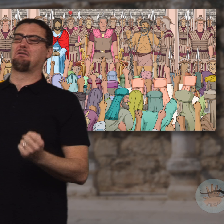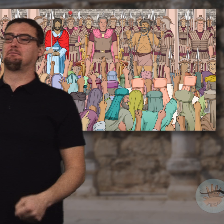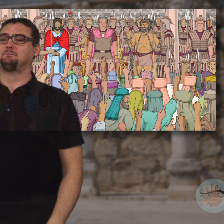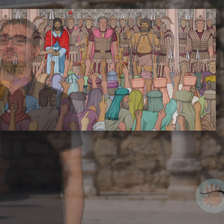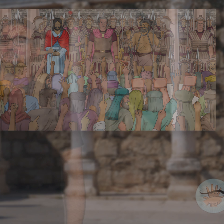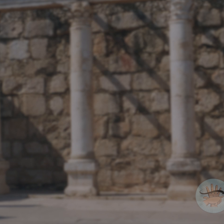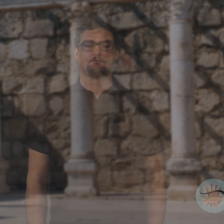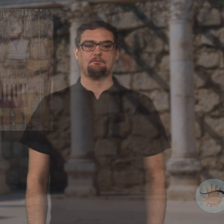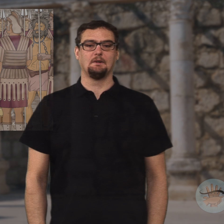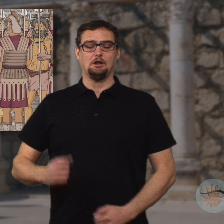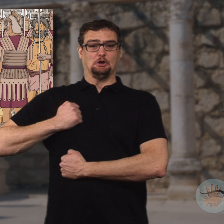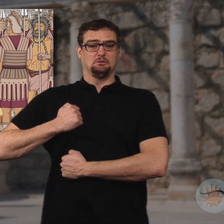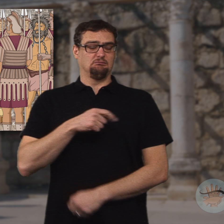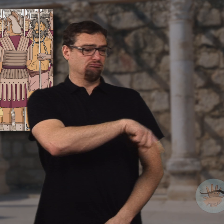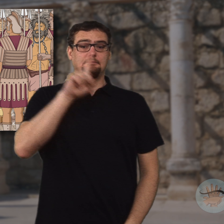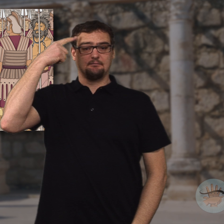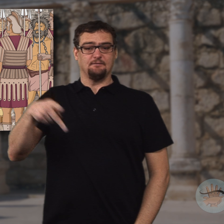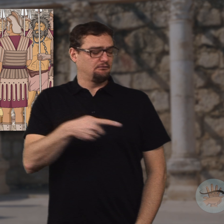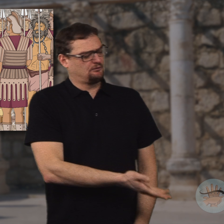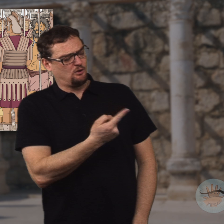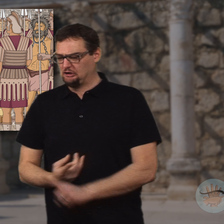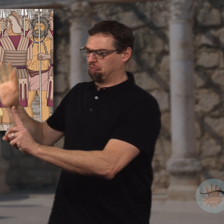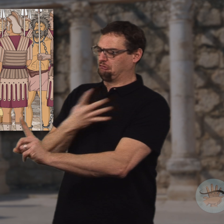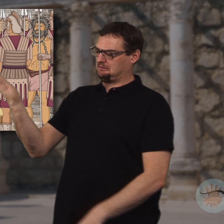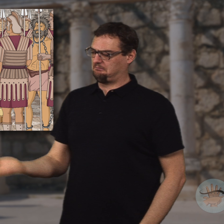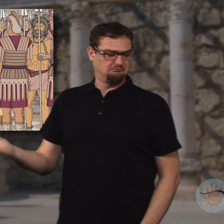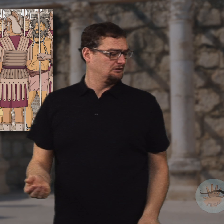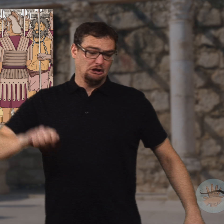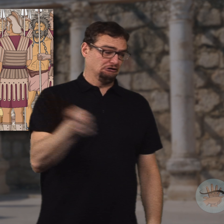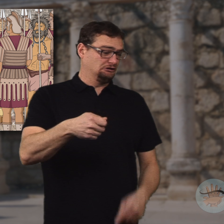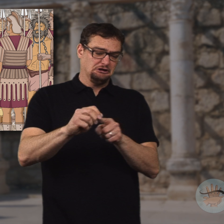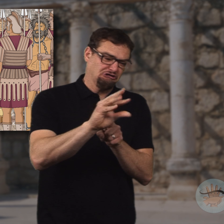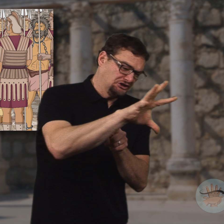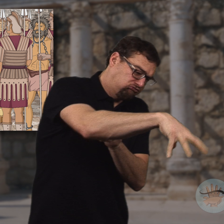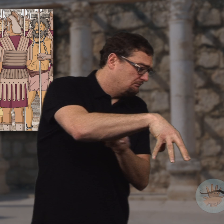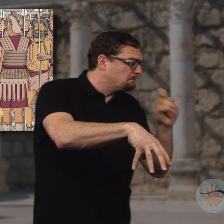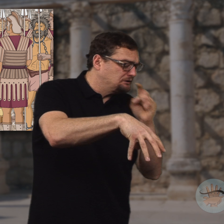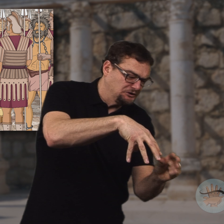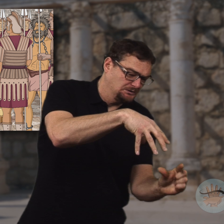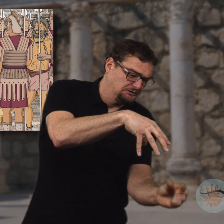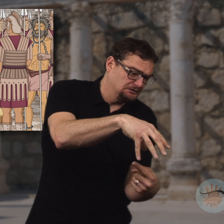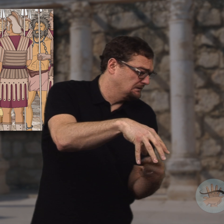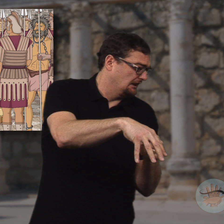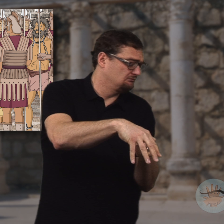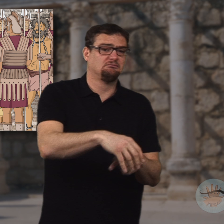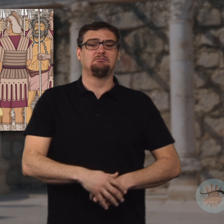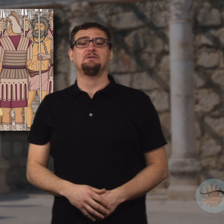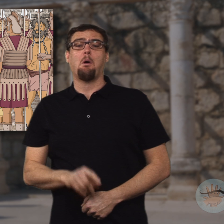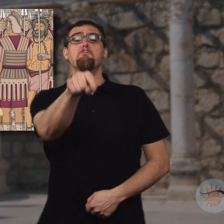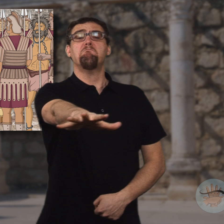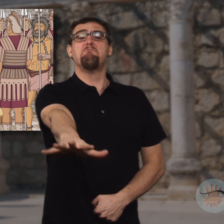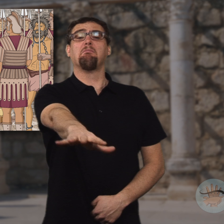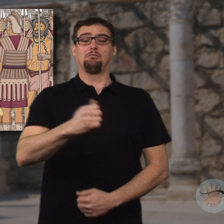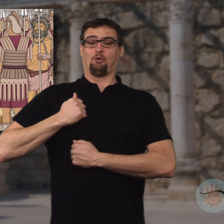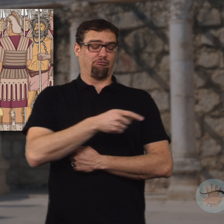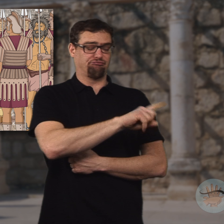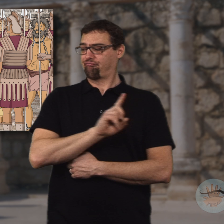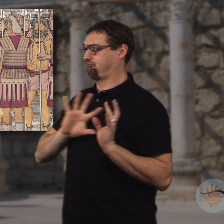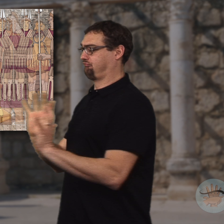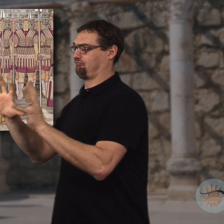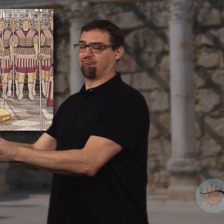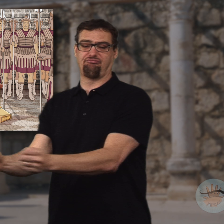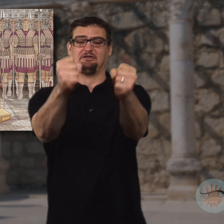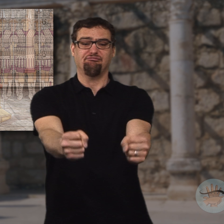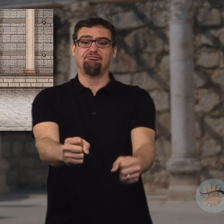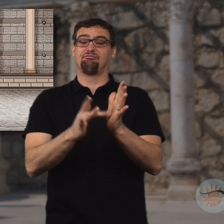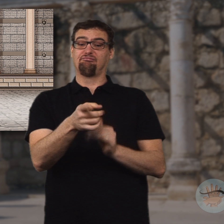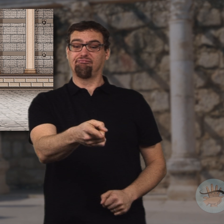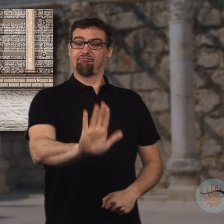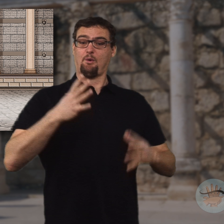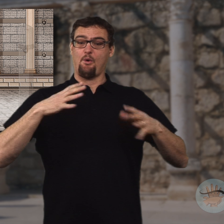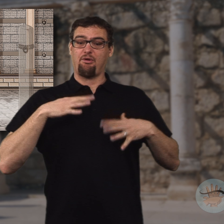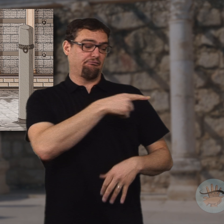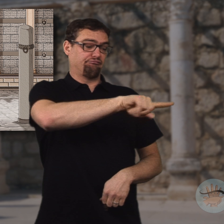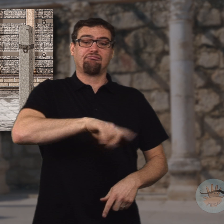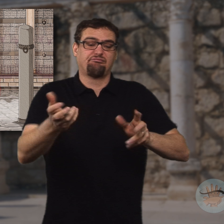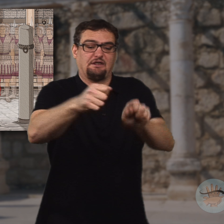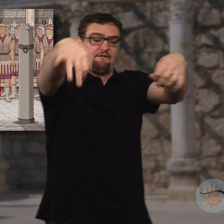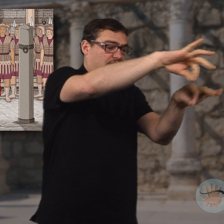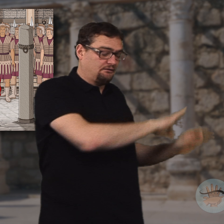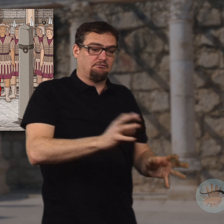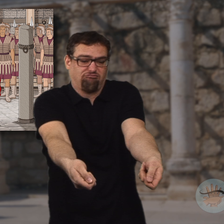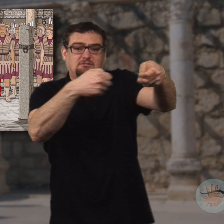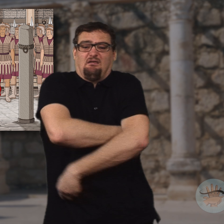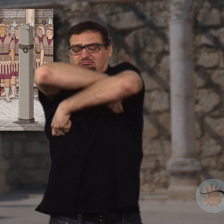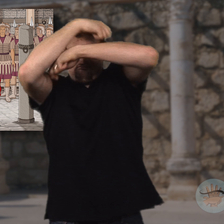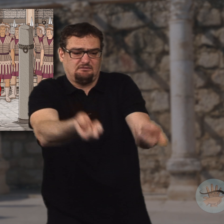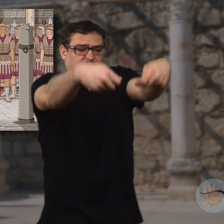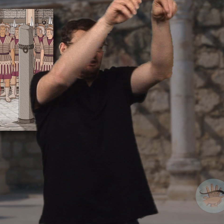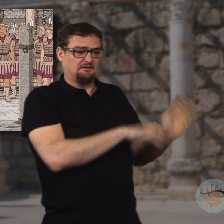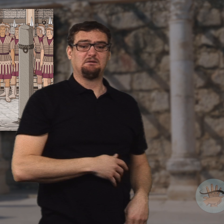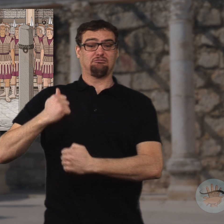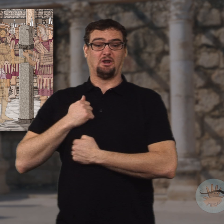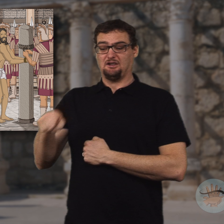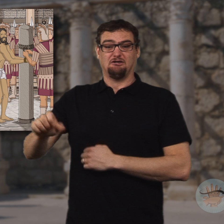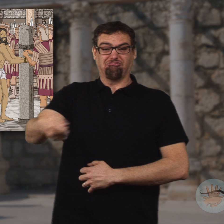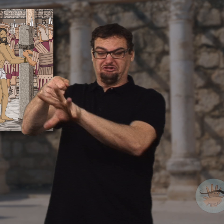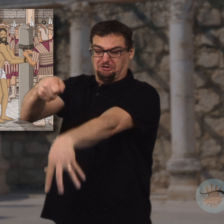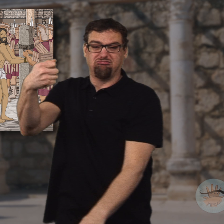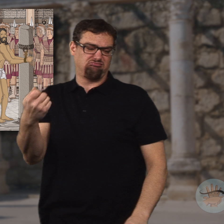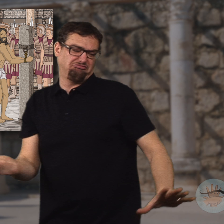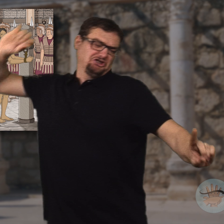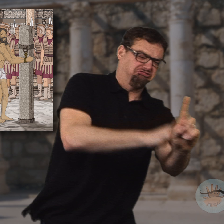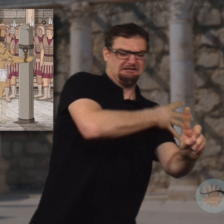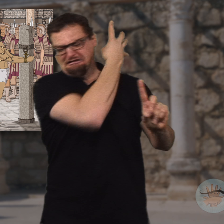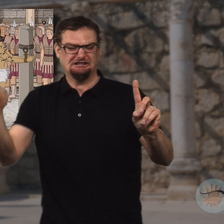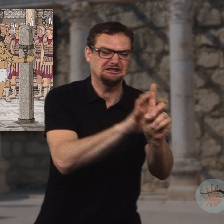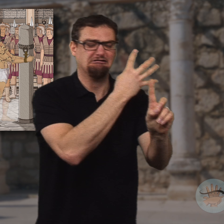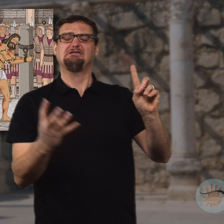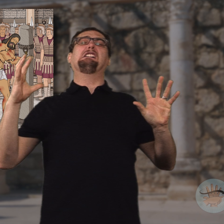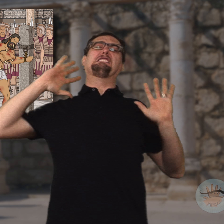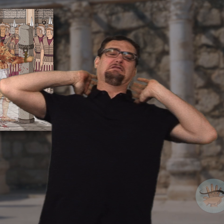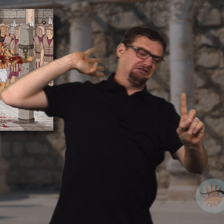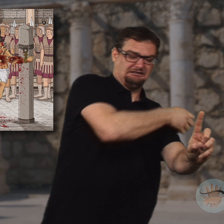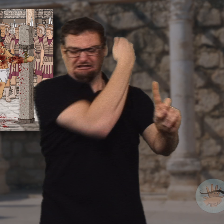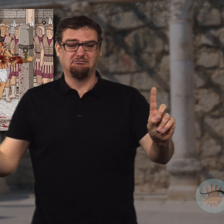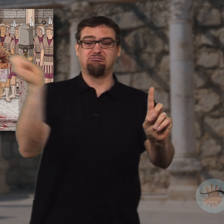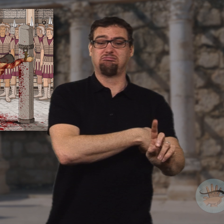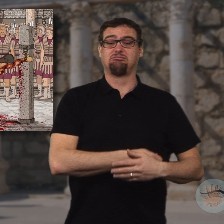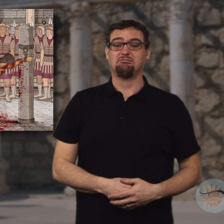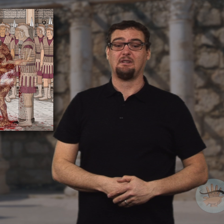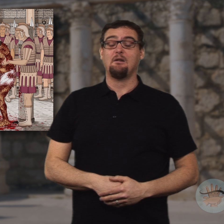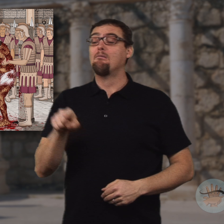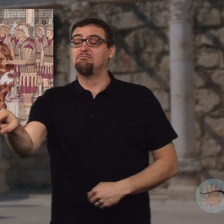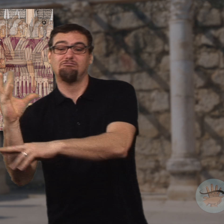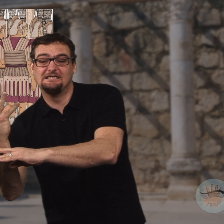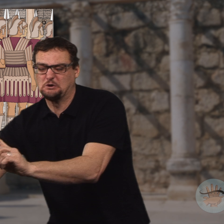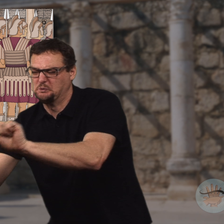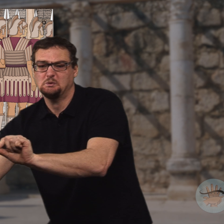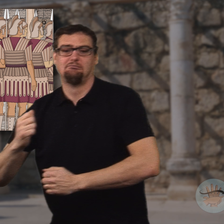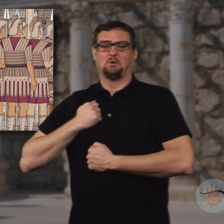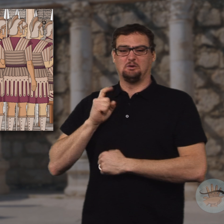Then Pilate took Jesus and had Him flogged.